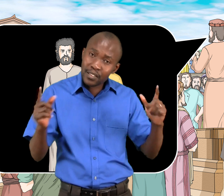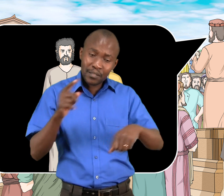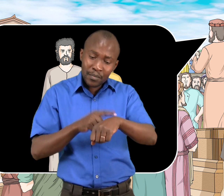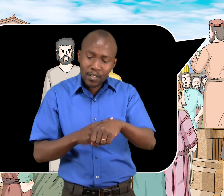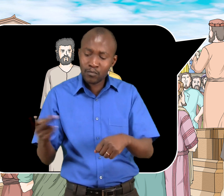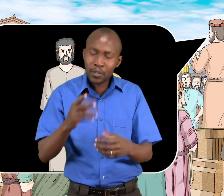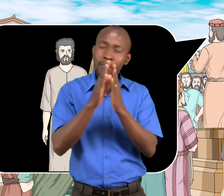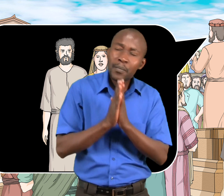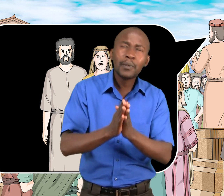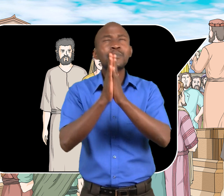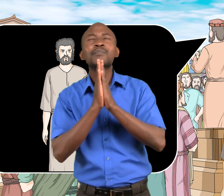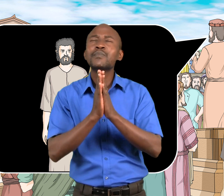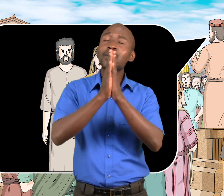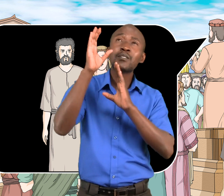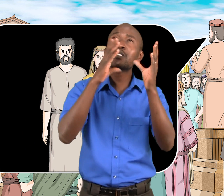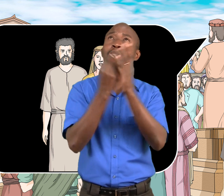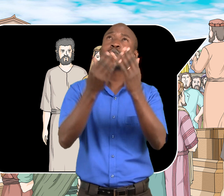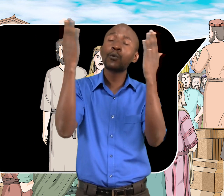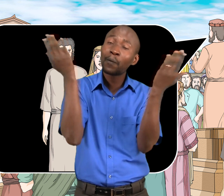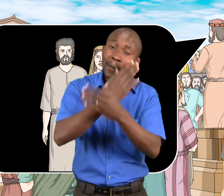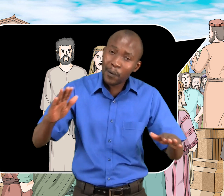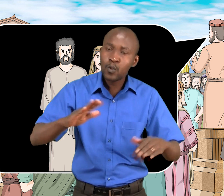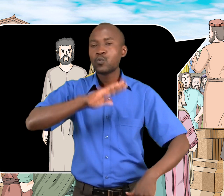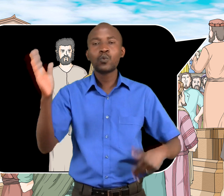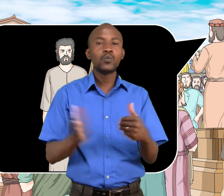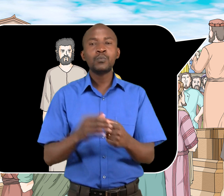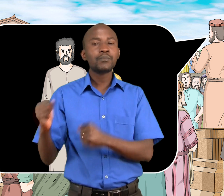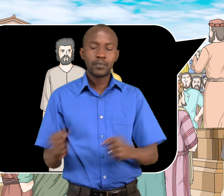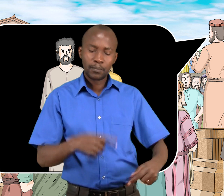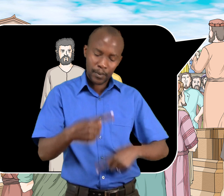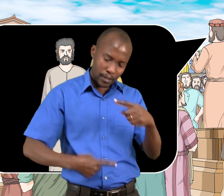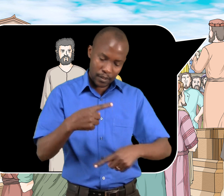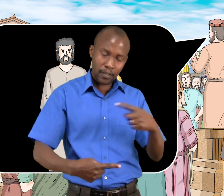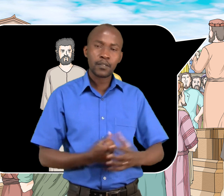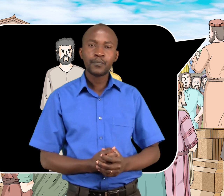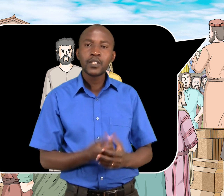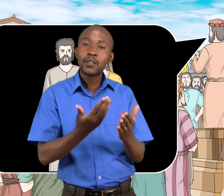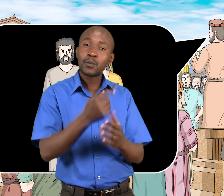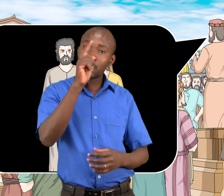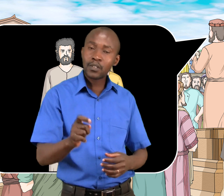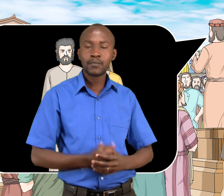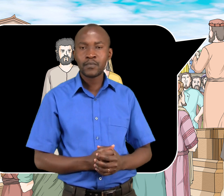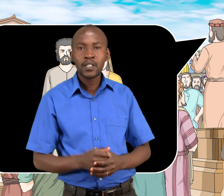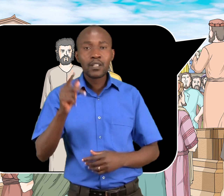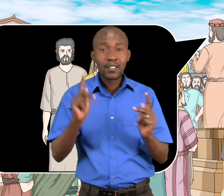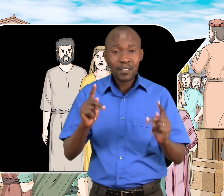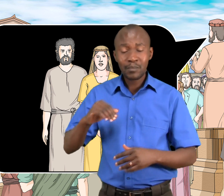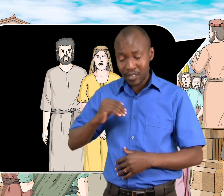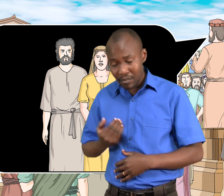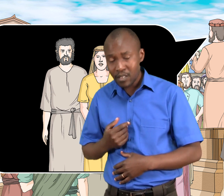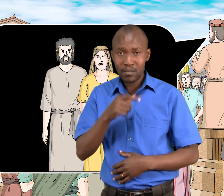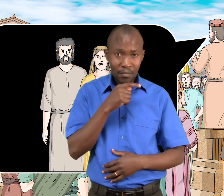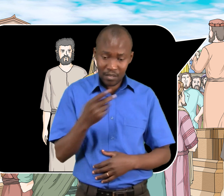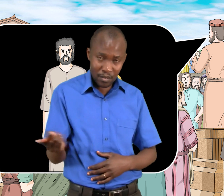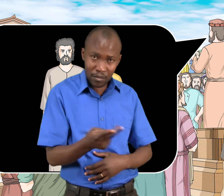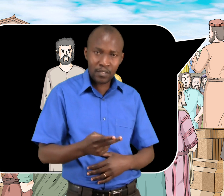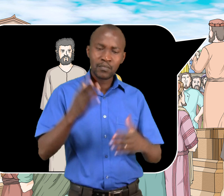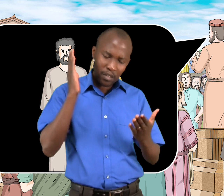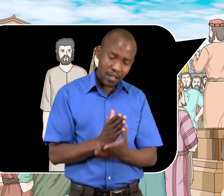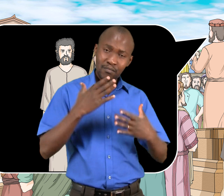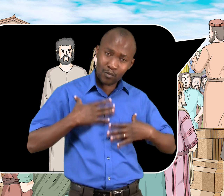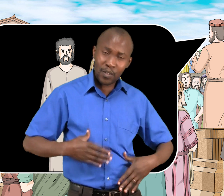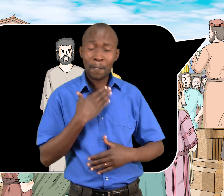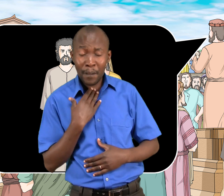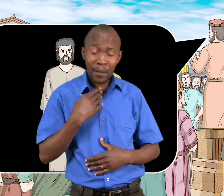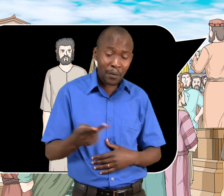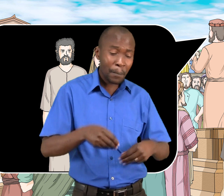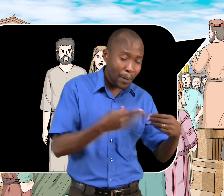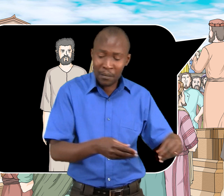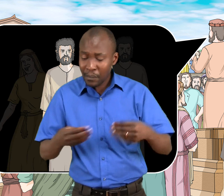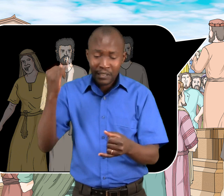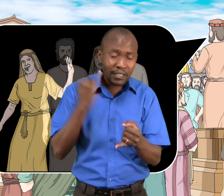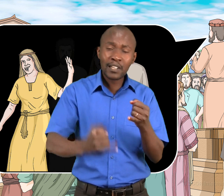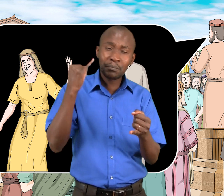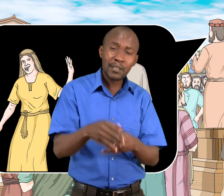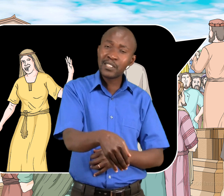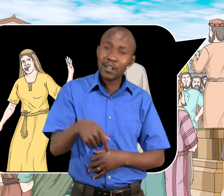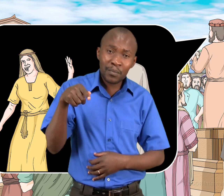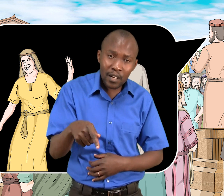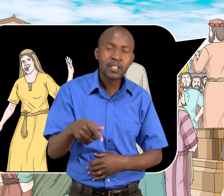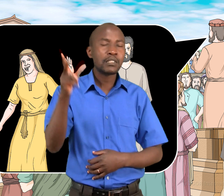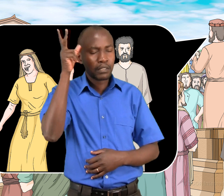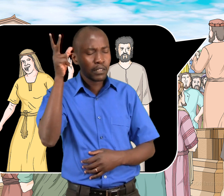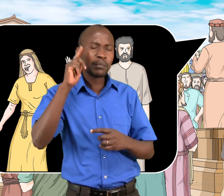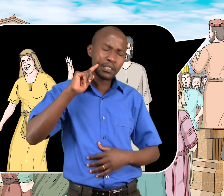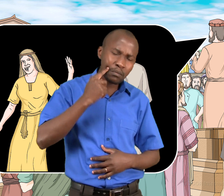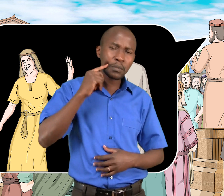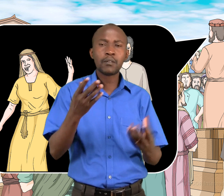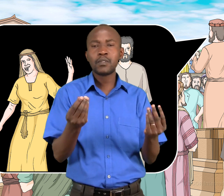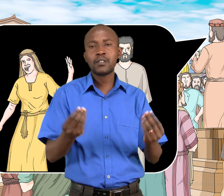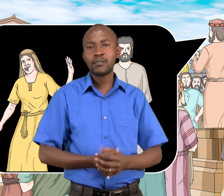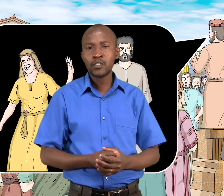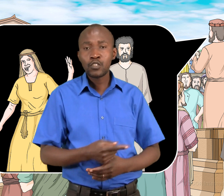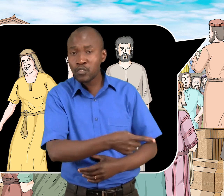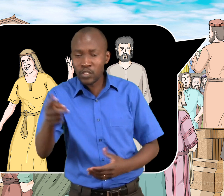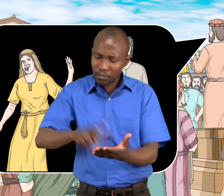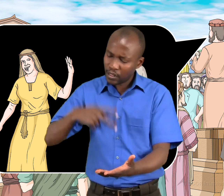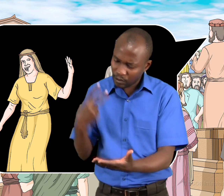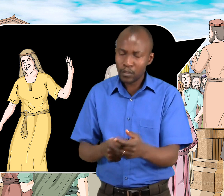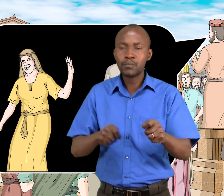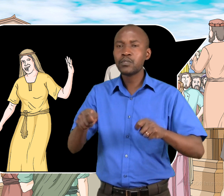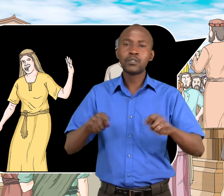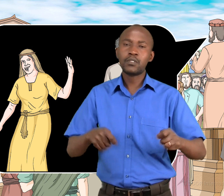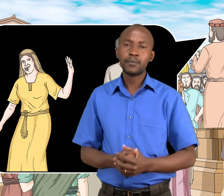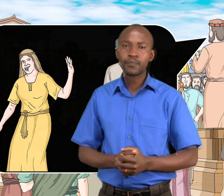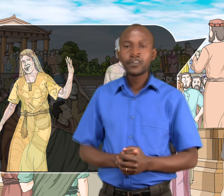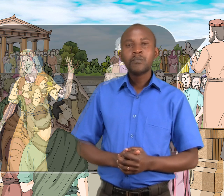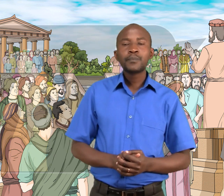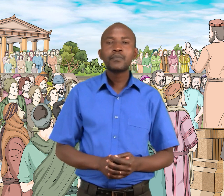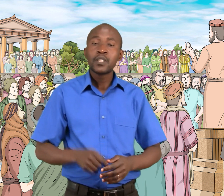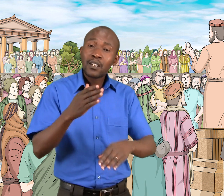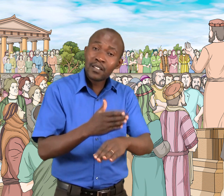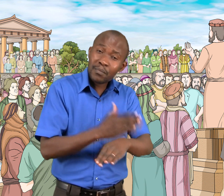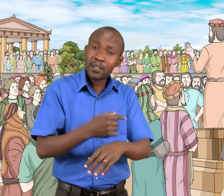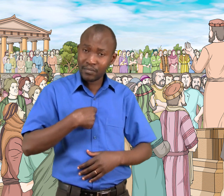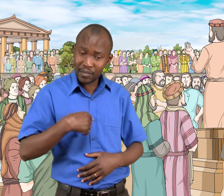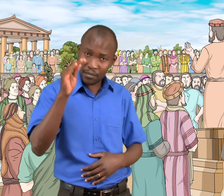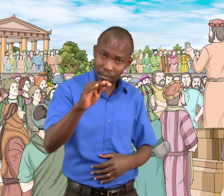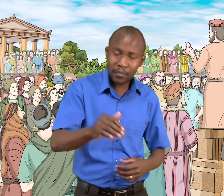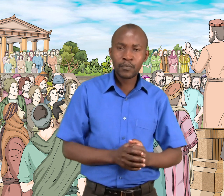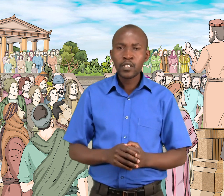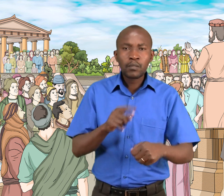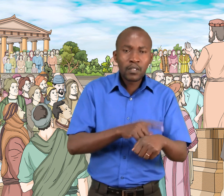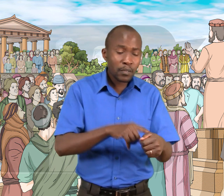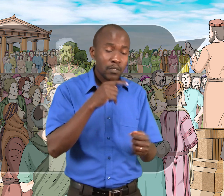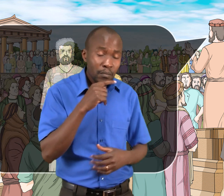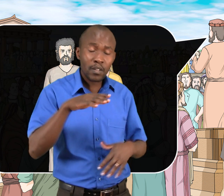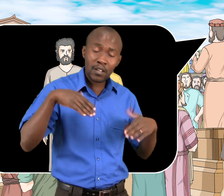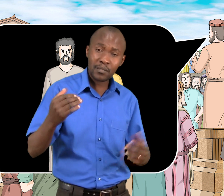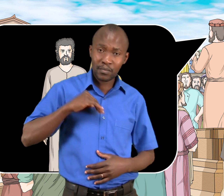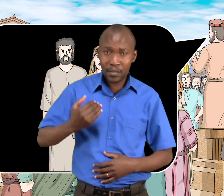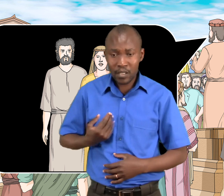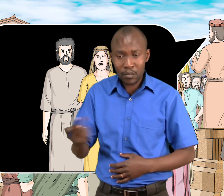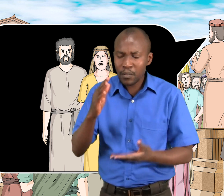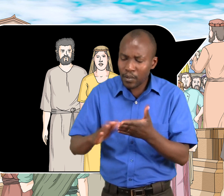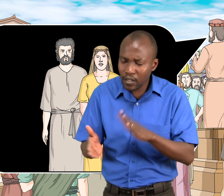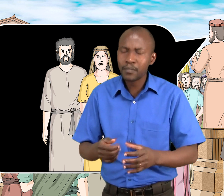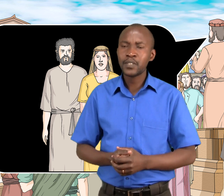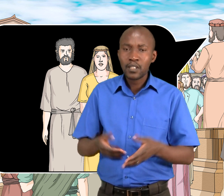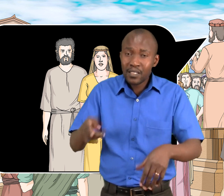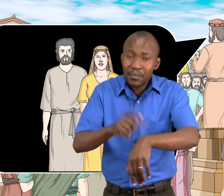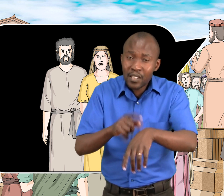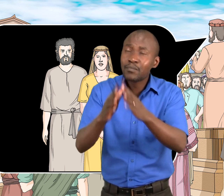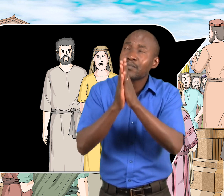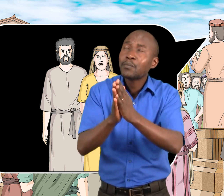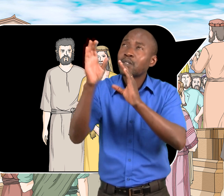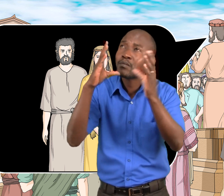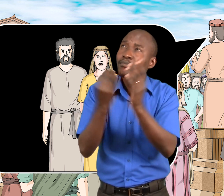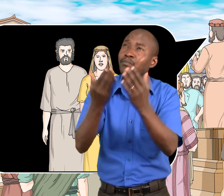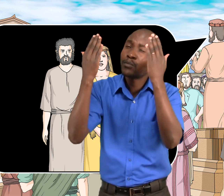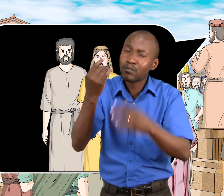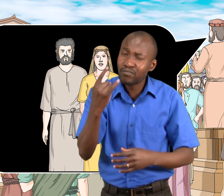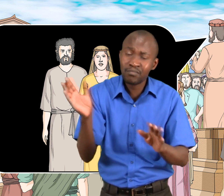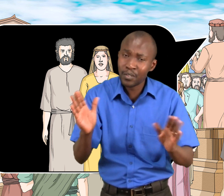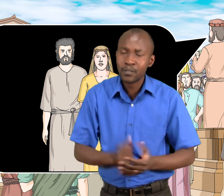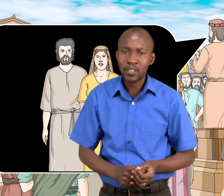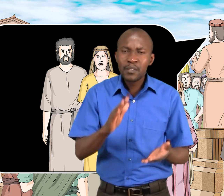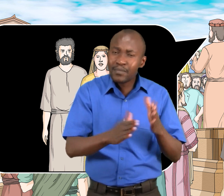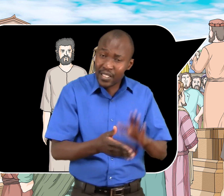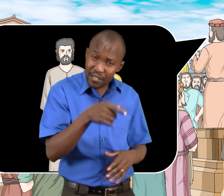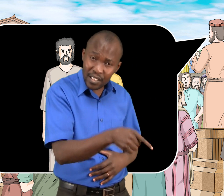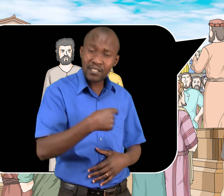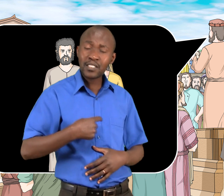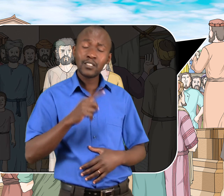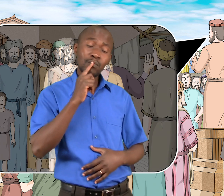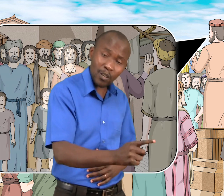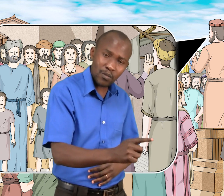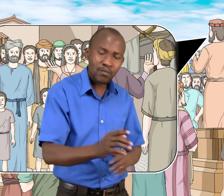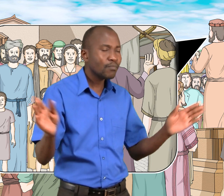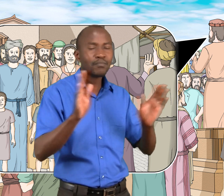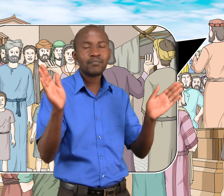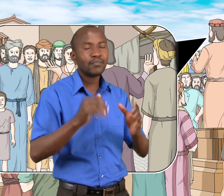Then come together again, so that Satan will not tempt you through your lack of self-control. I say this as a concession, not as a command.